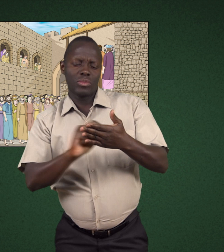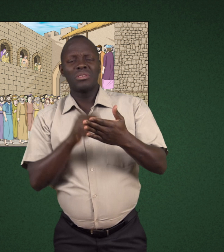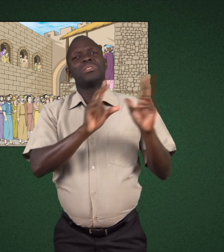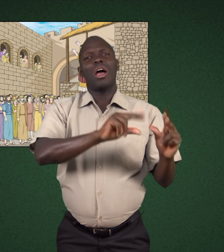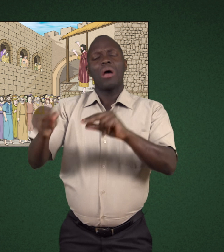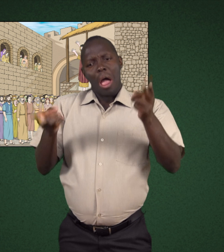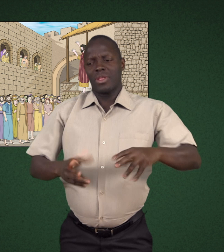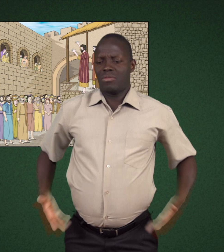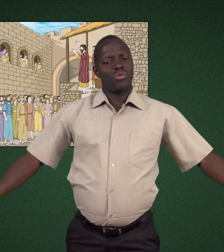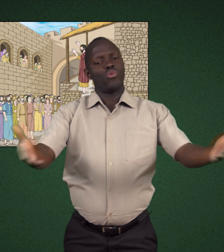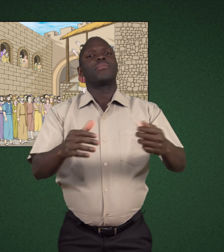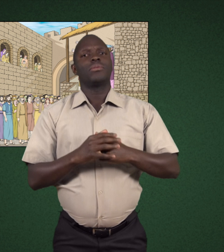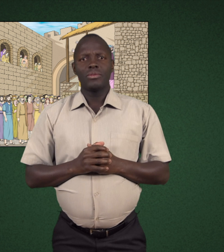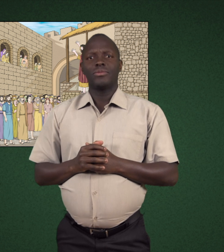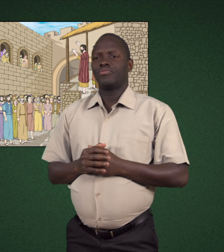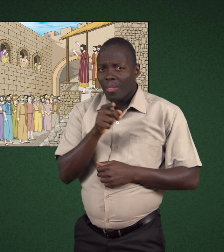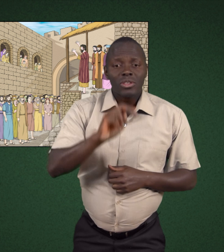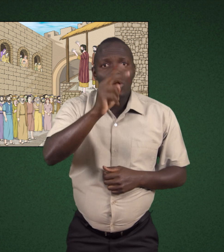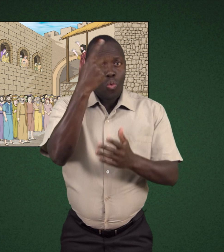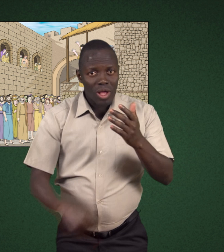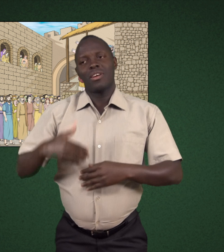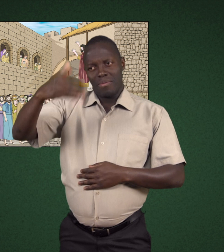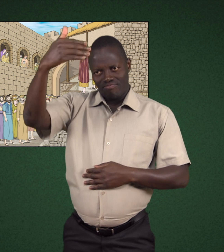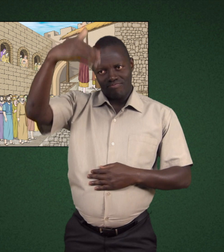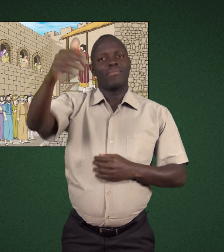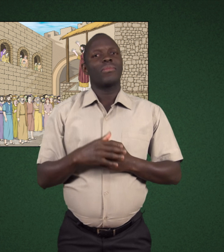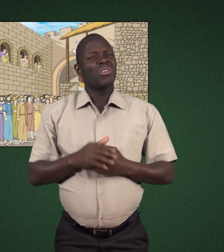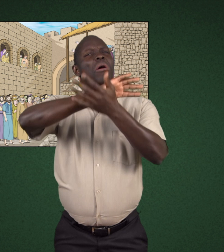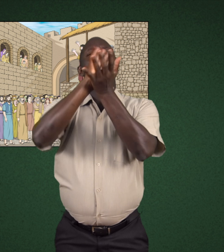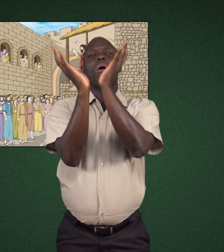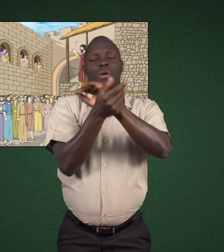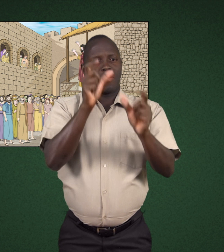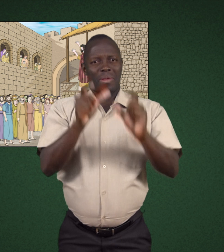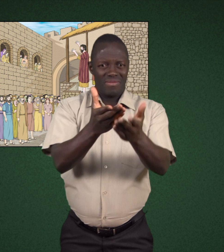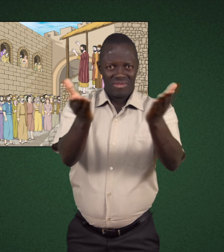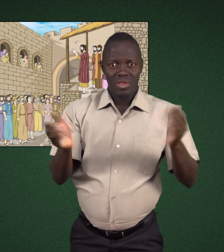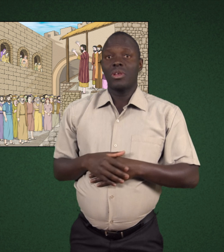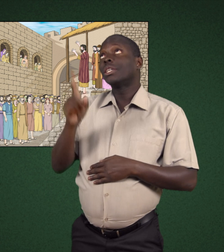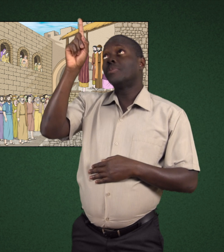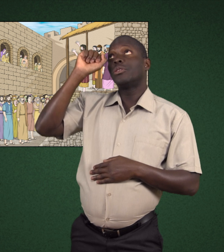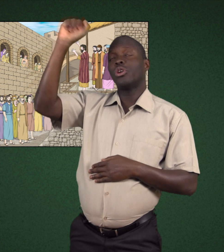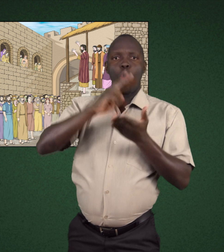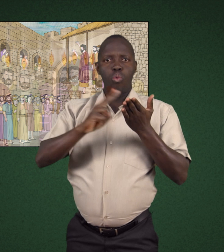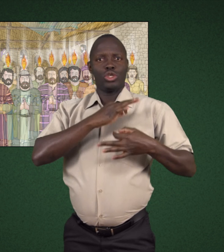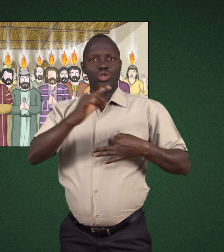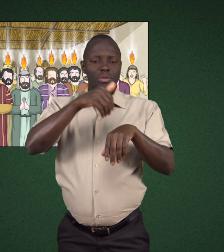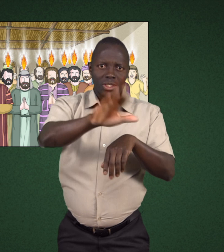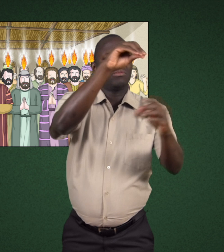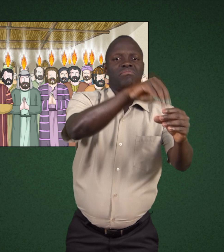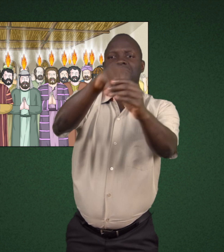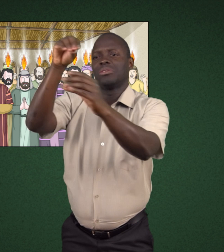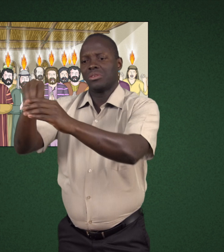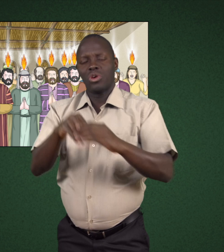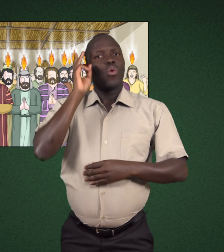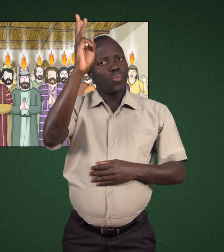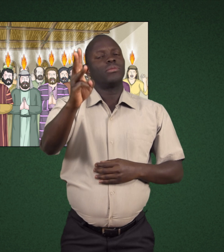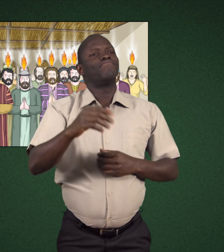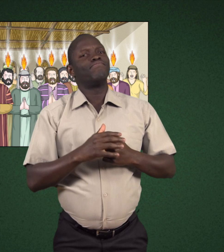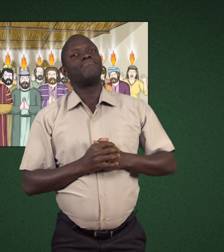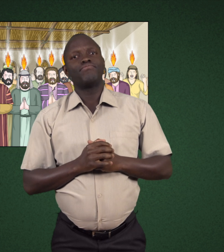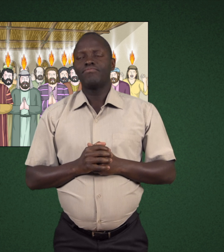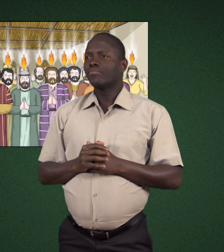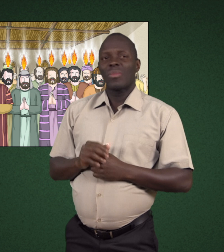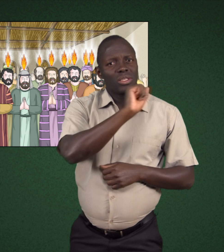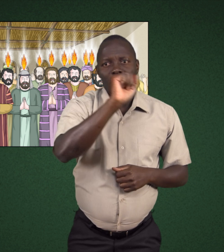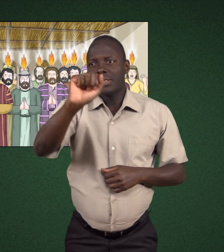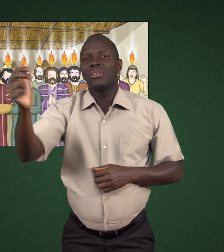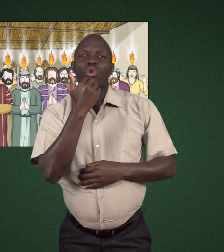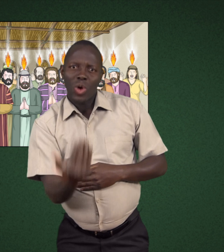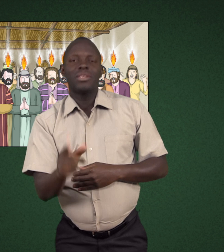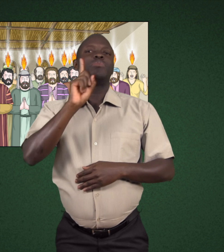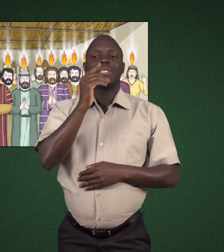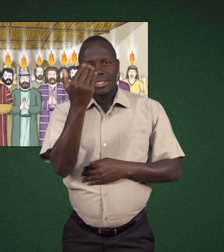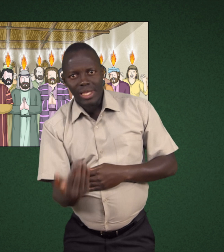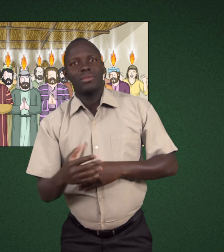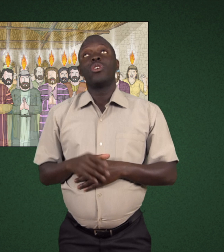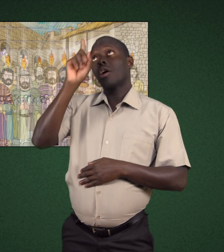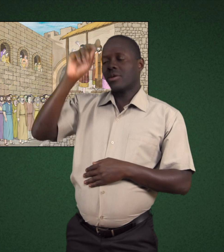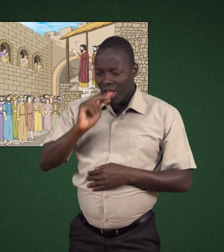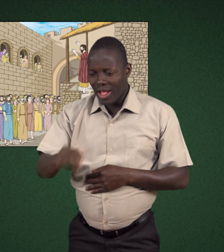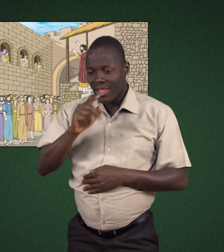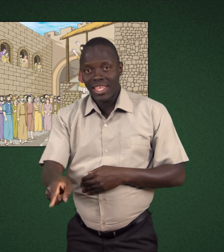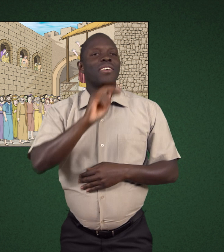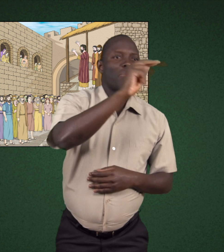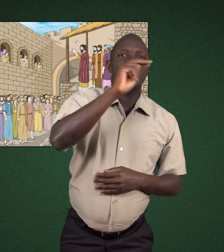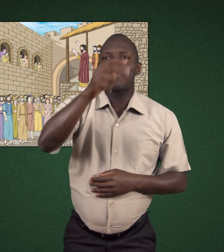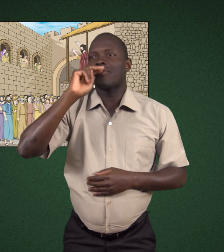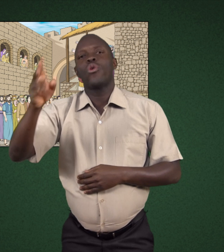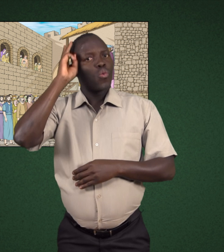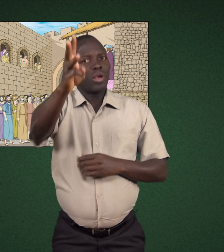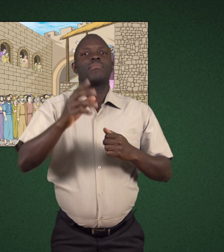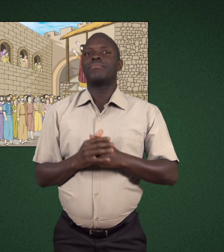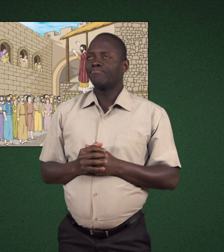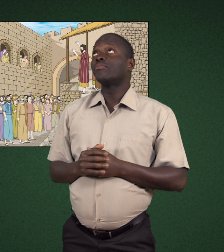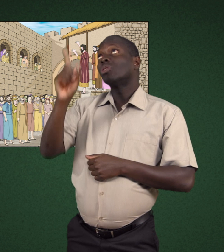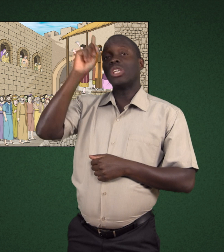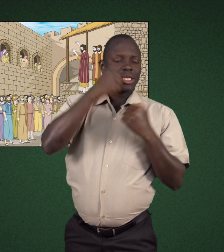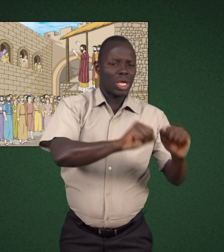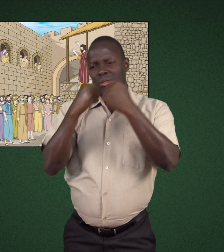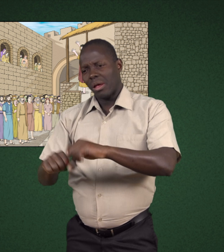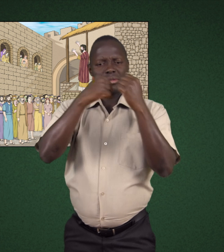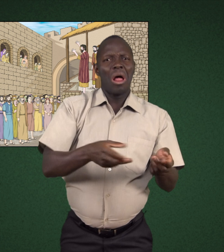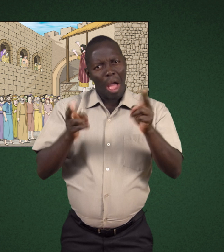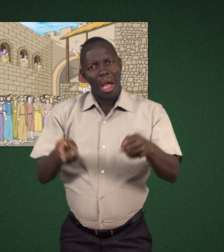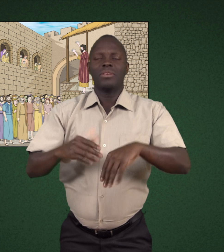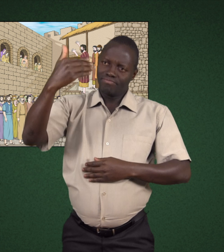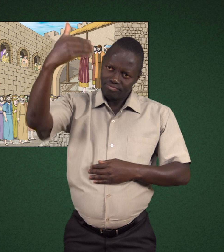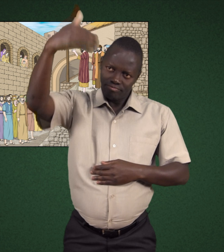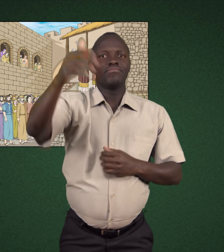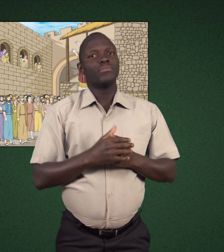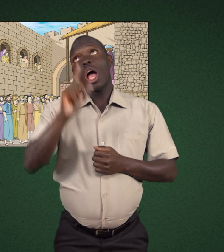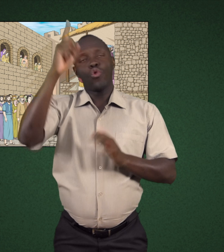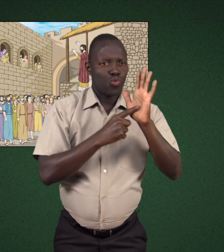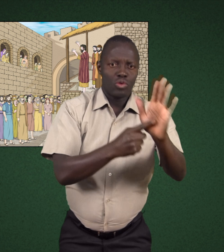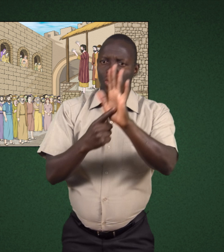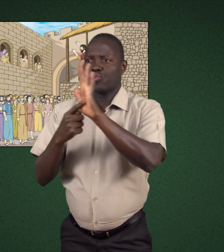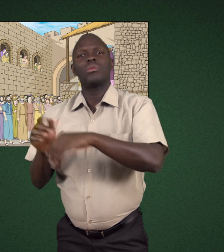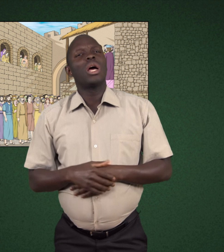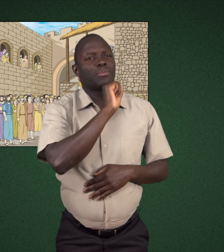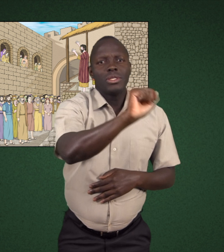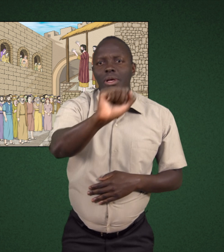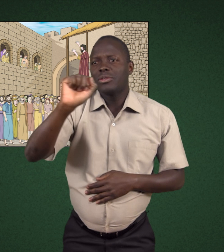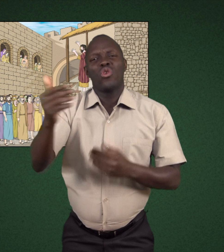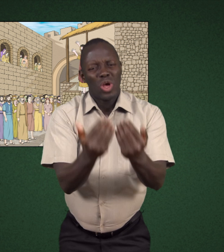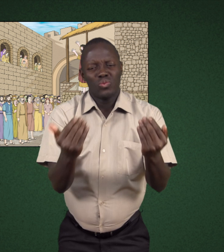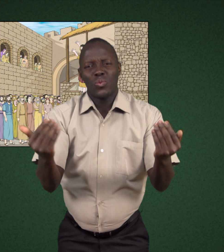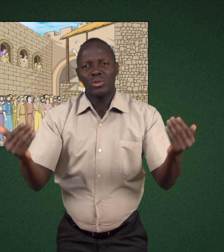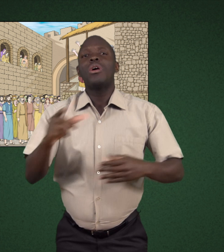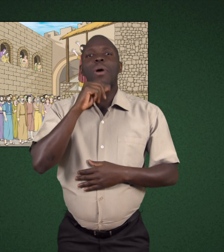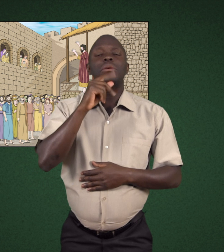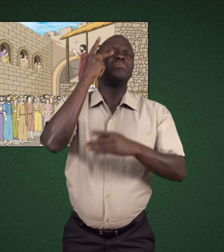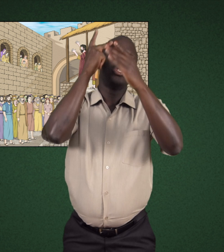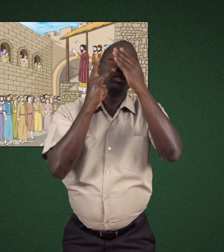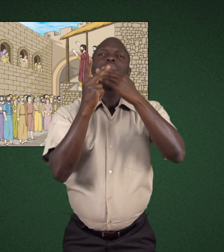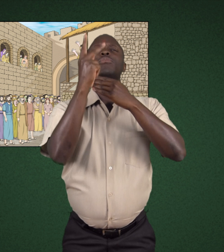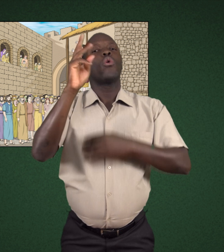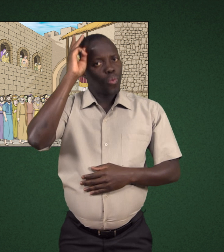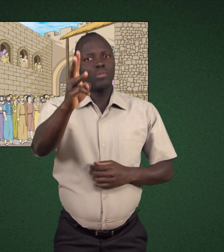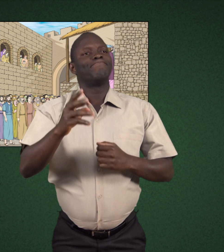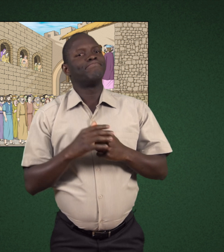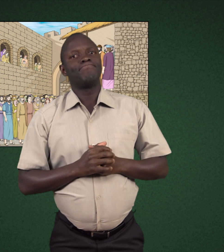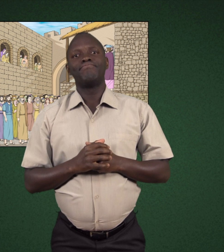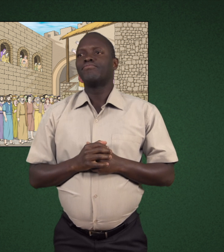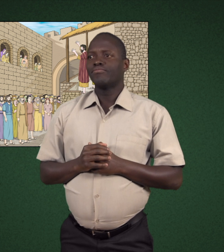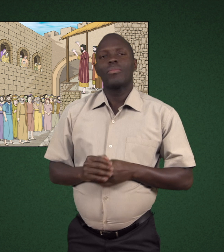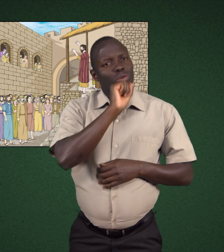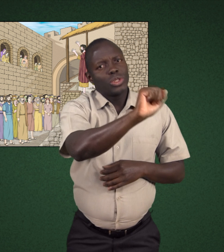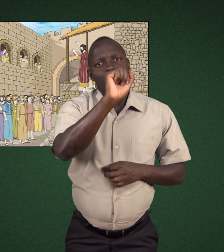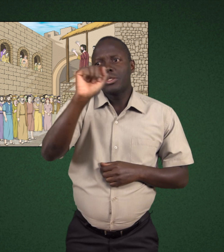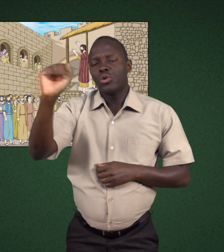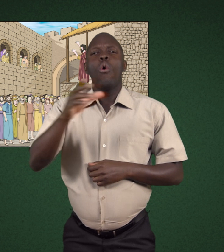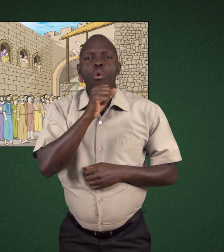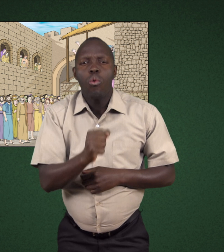Then Peter stood up with the Eleven, lifted up his voice, and addressed the crowd: “Men of Judea and all who dwell in Jerusalem, let this be known to you, and listen carefully to my words. These men are not drunk, as you suppose. It is only the third hour of the day!